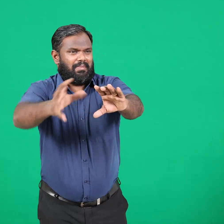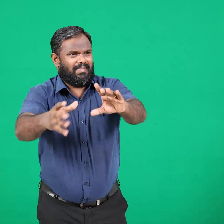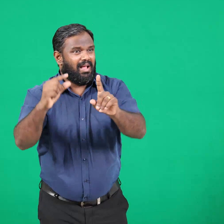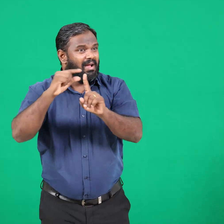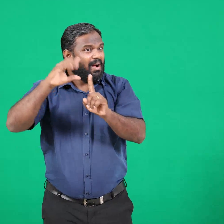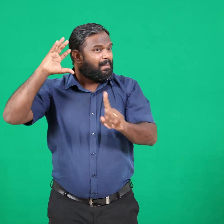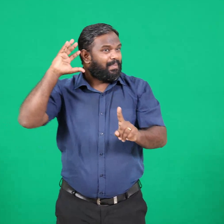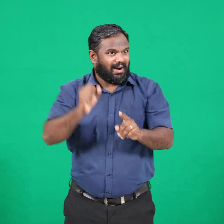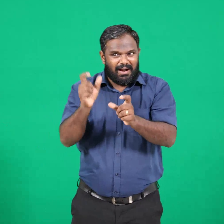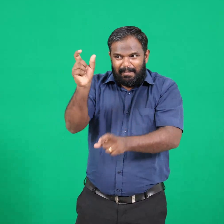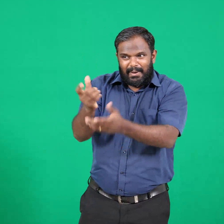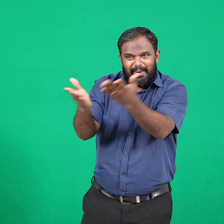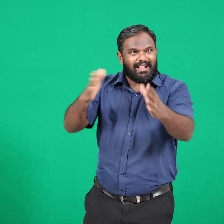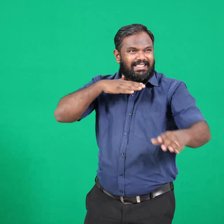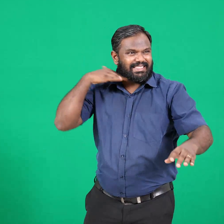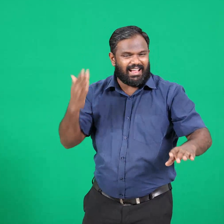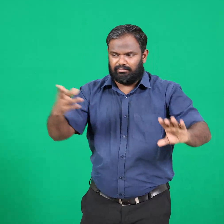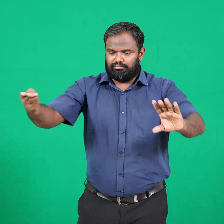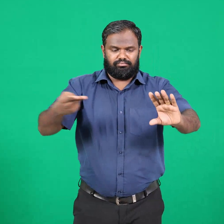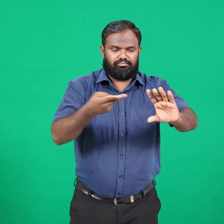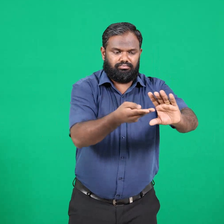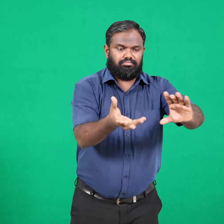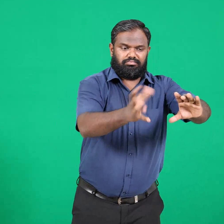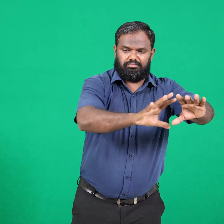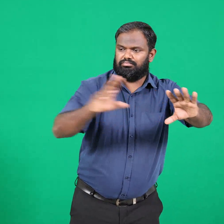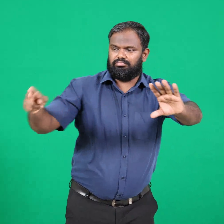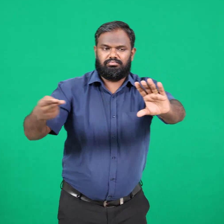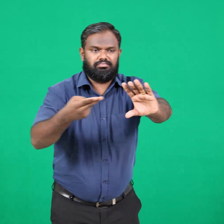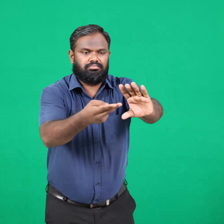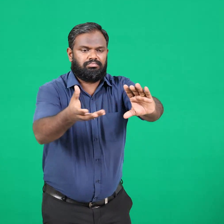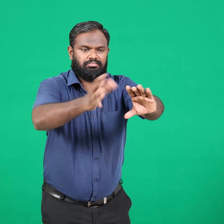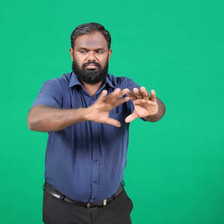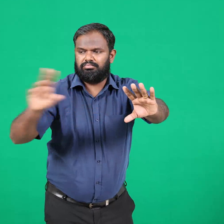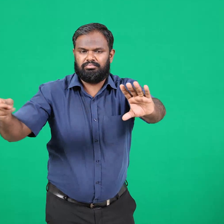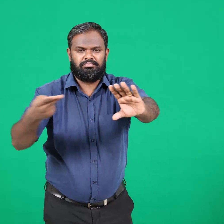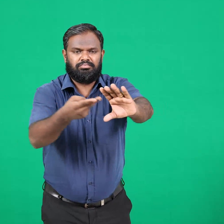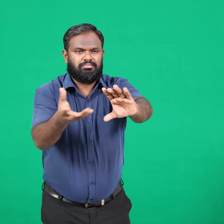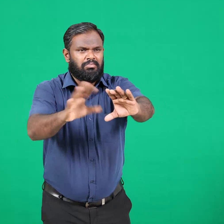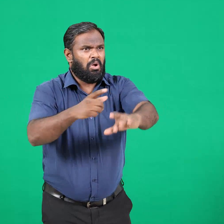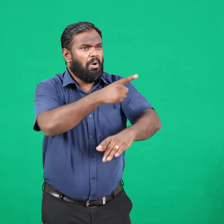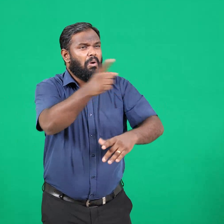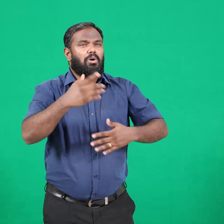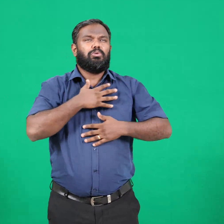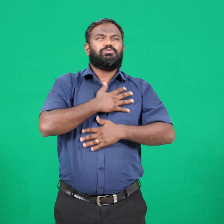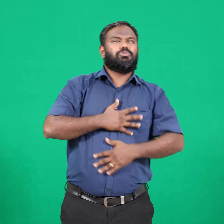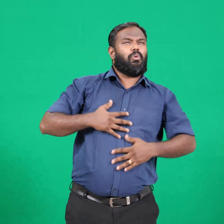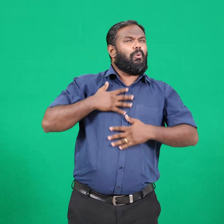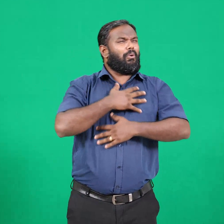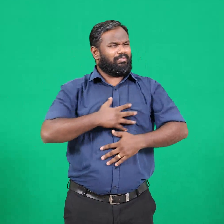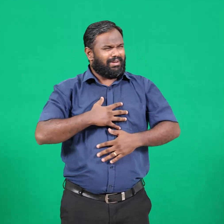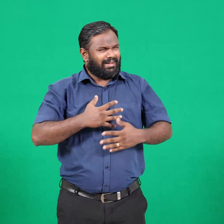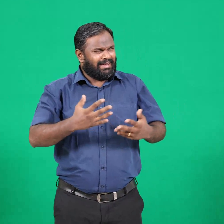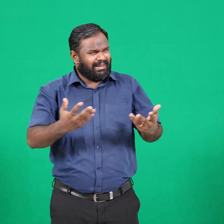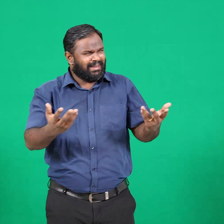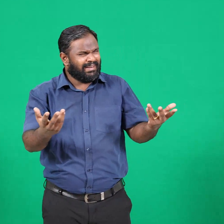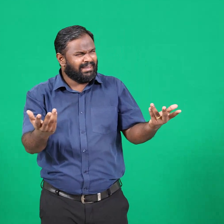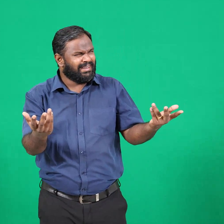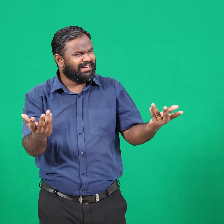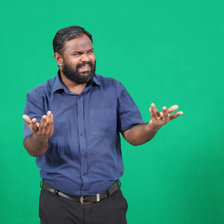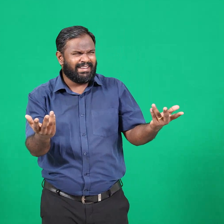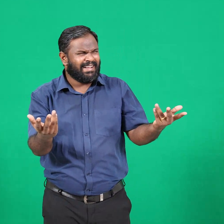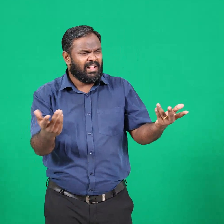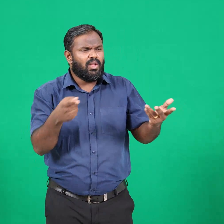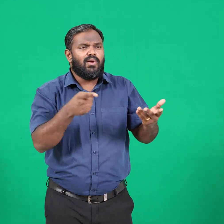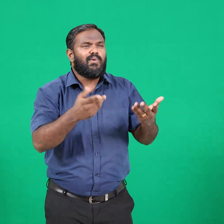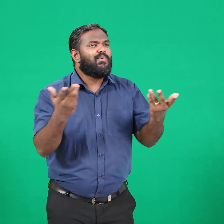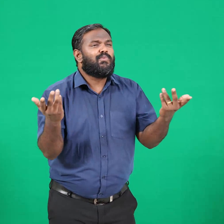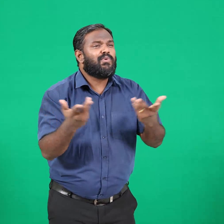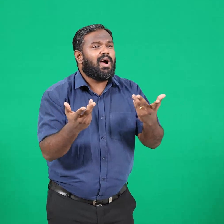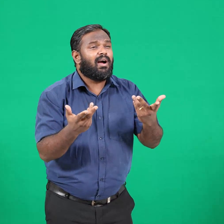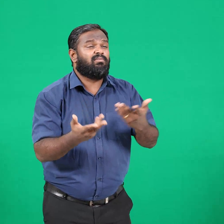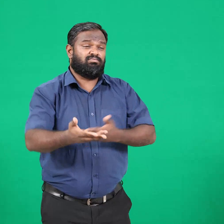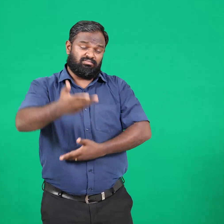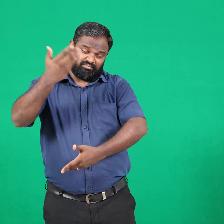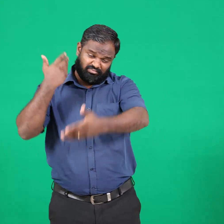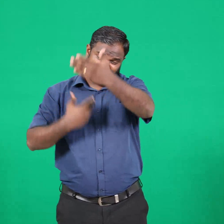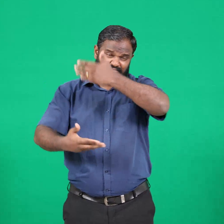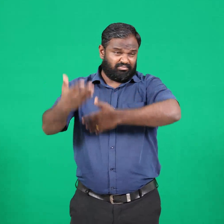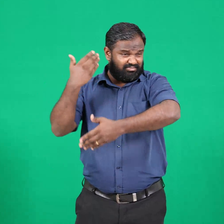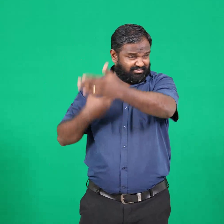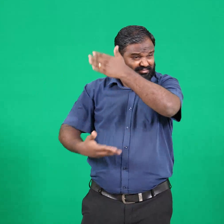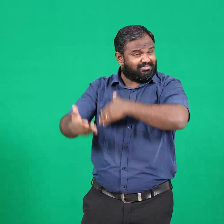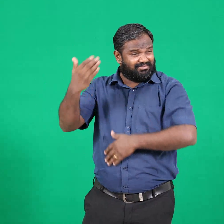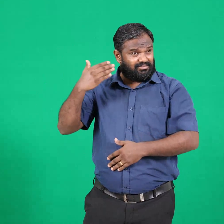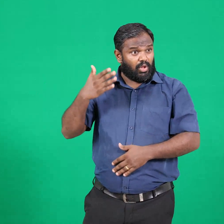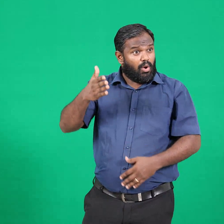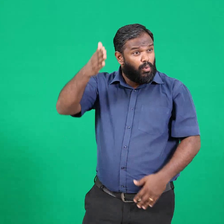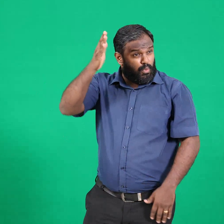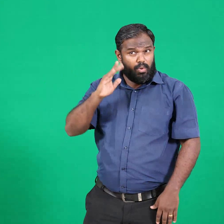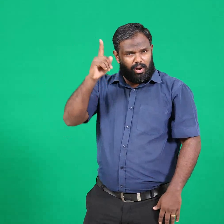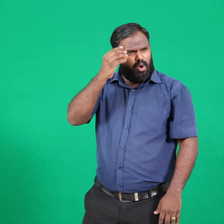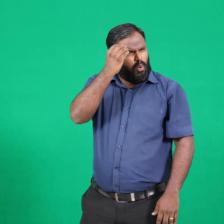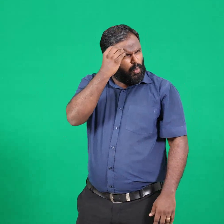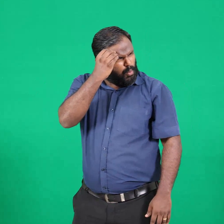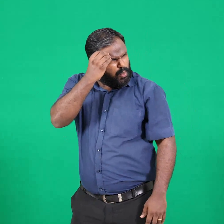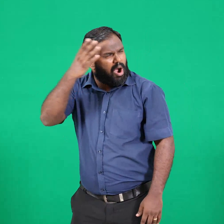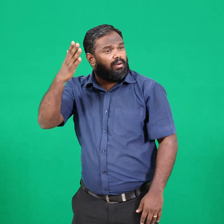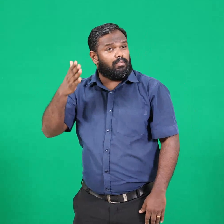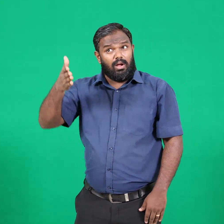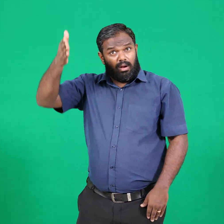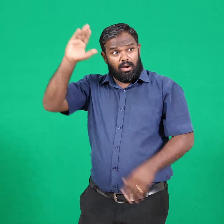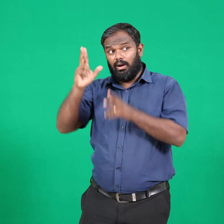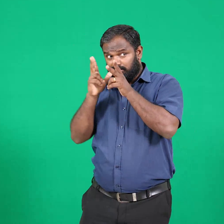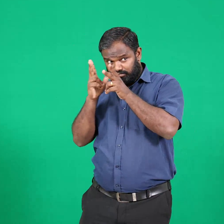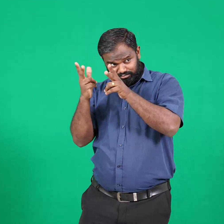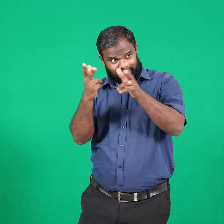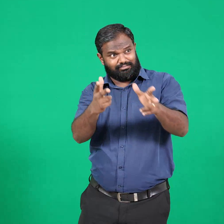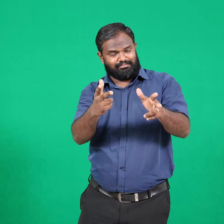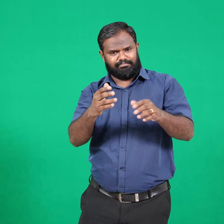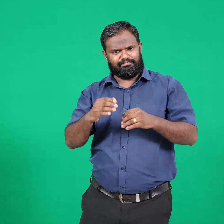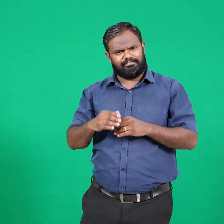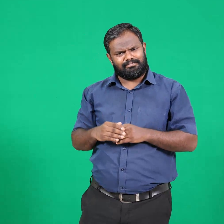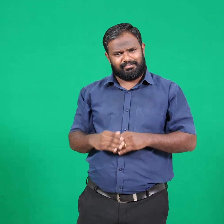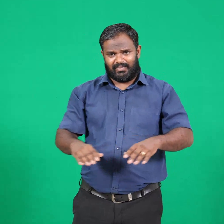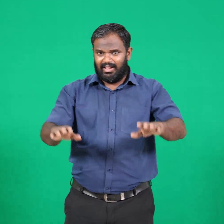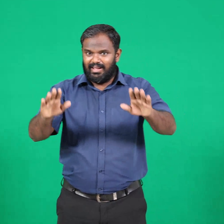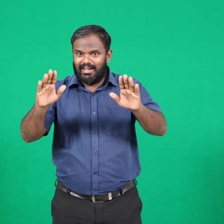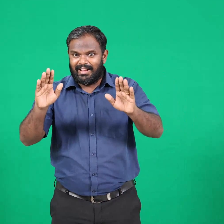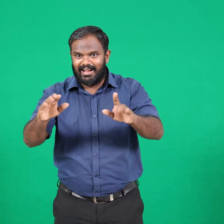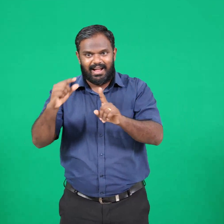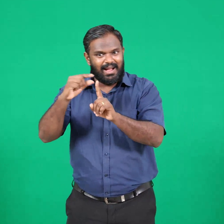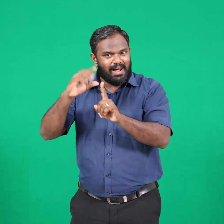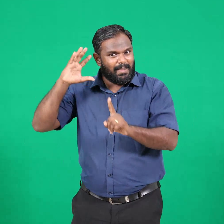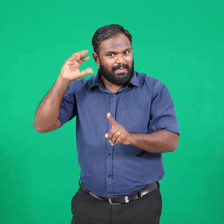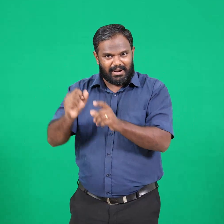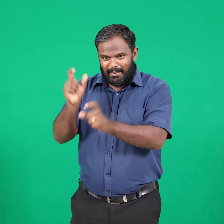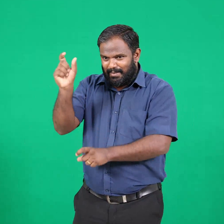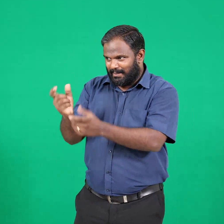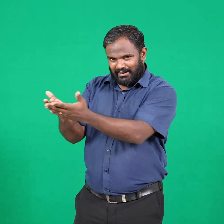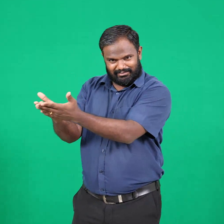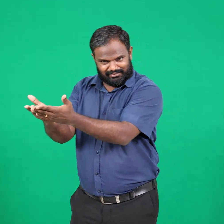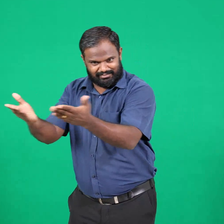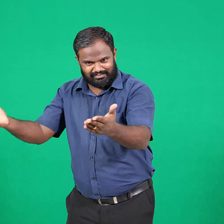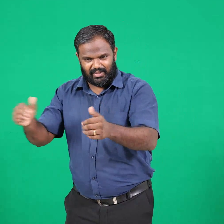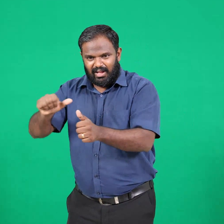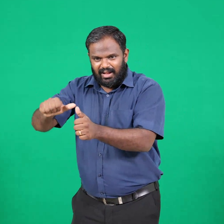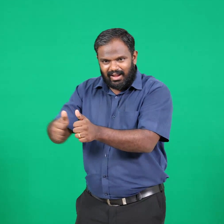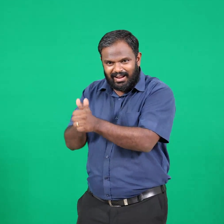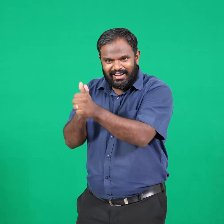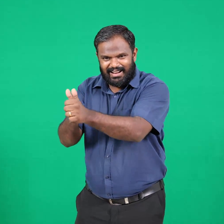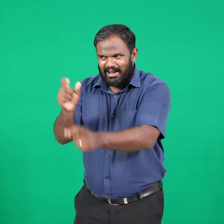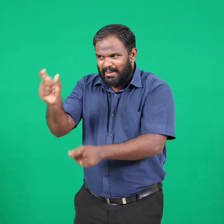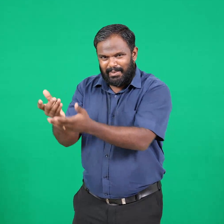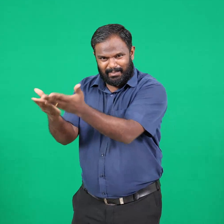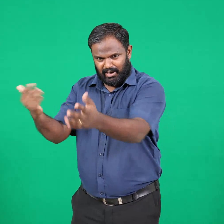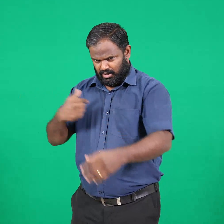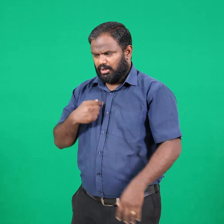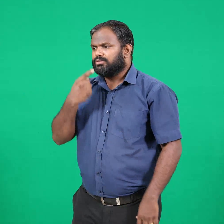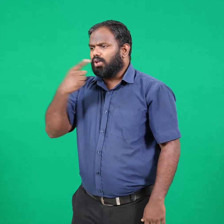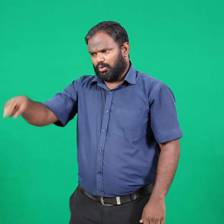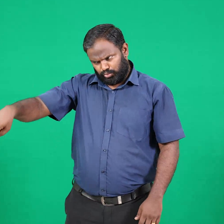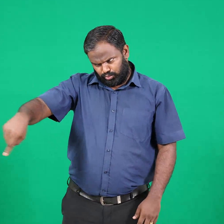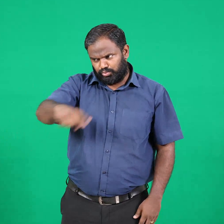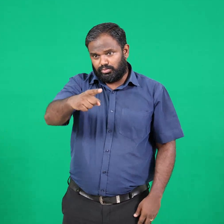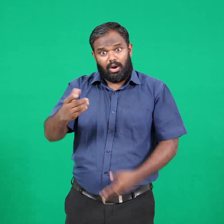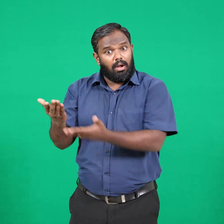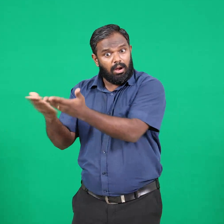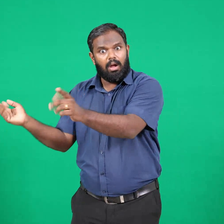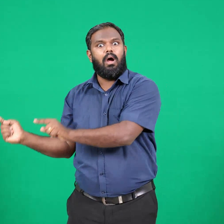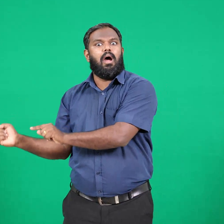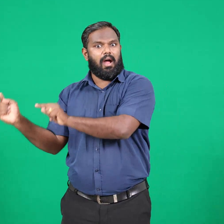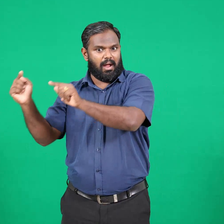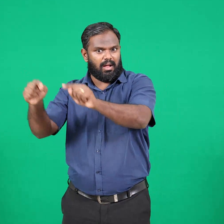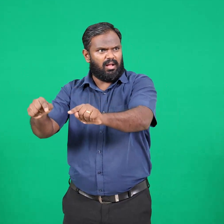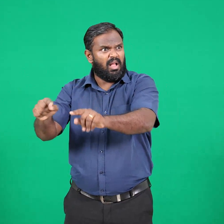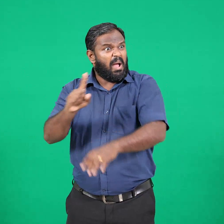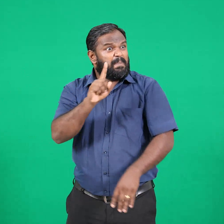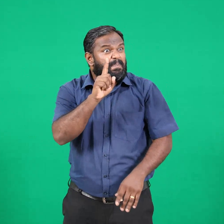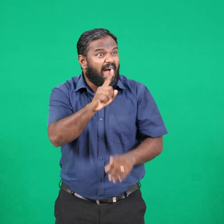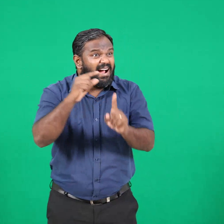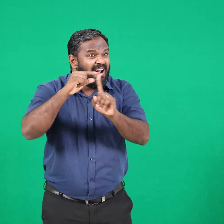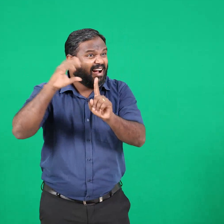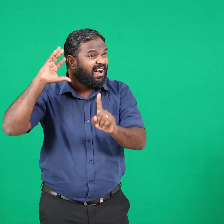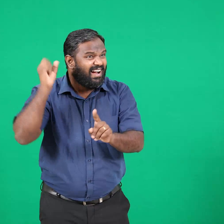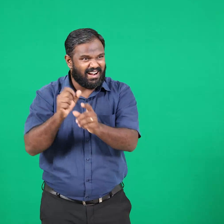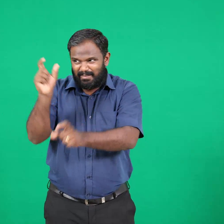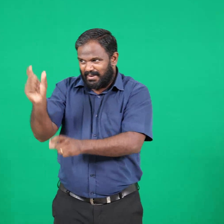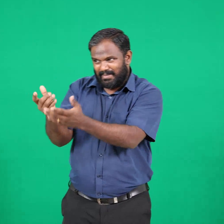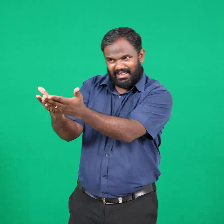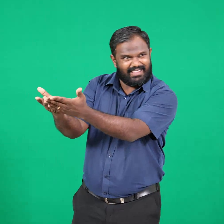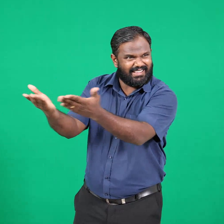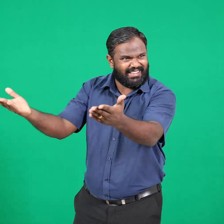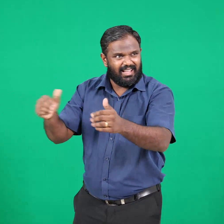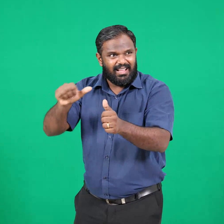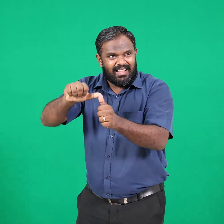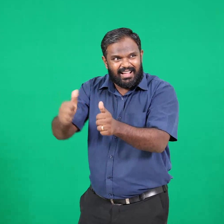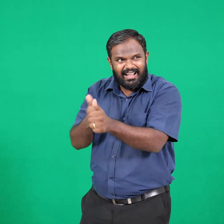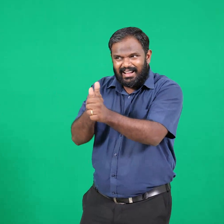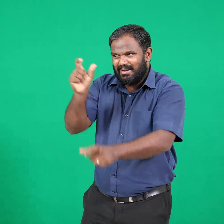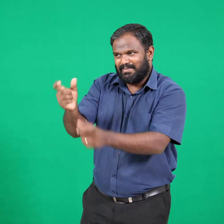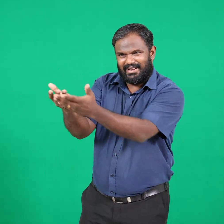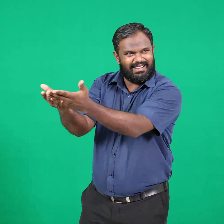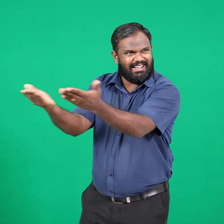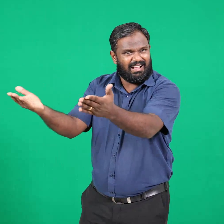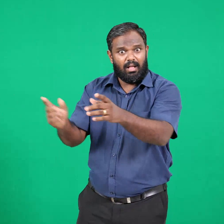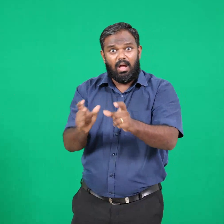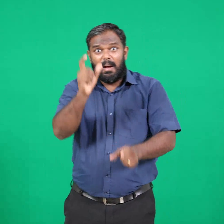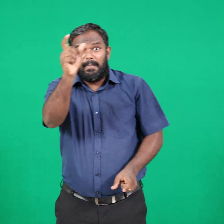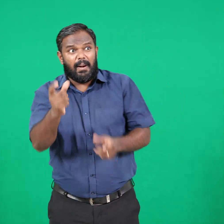Because of this, the wisdom of God said, ' I will send them prophets and apostles;